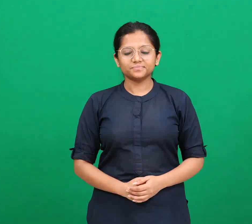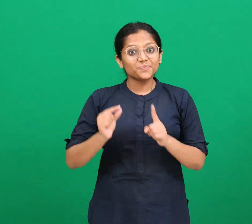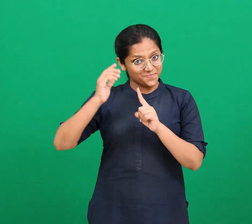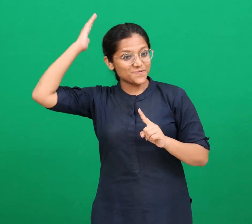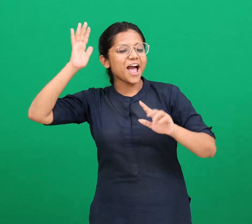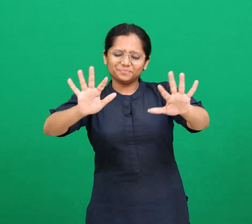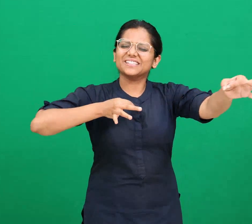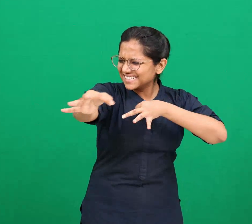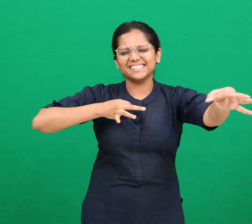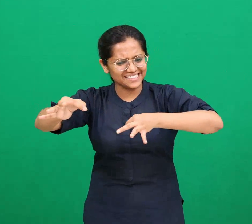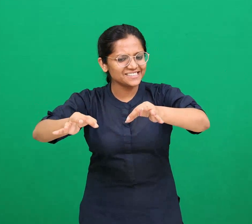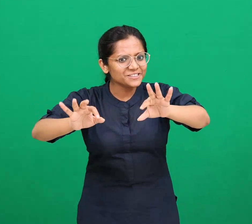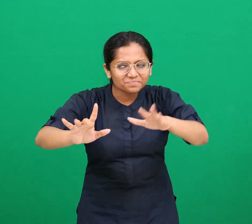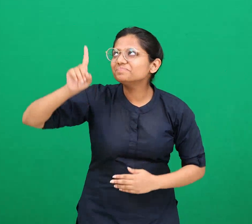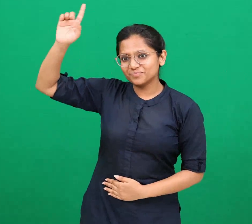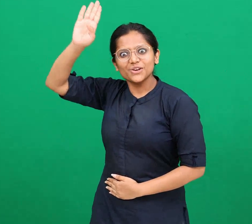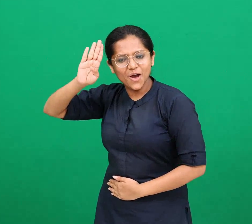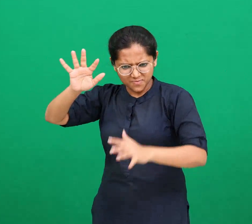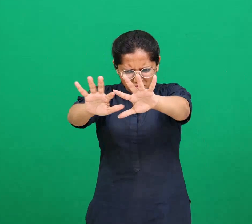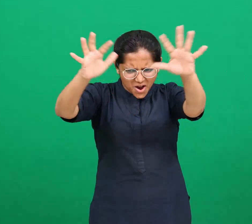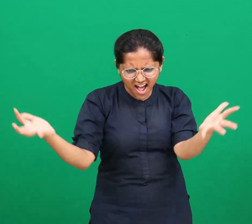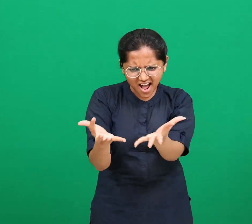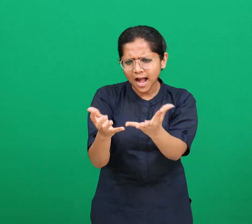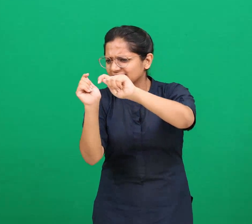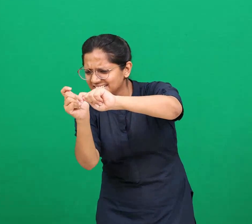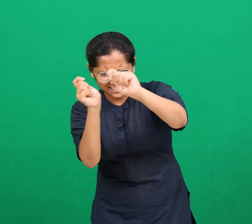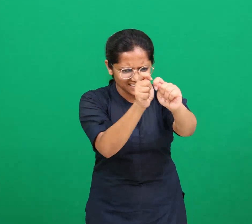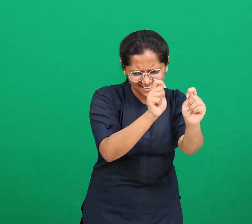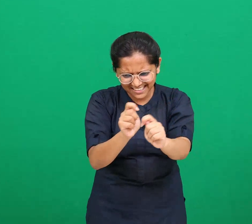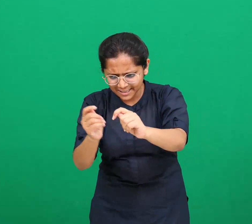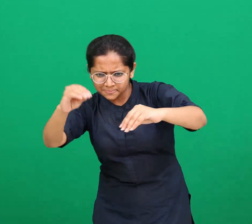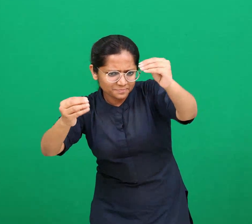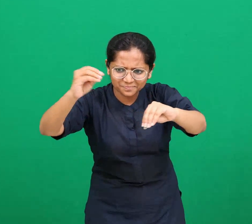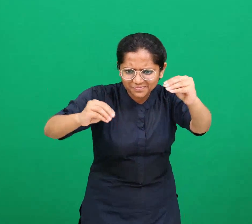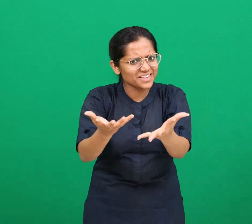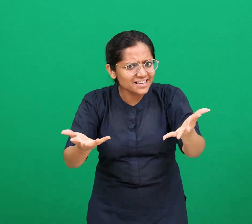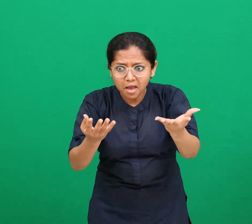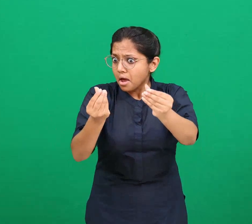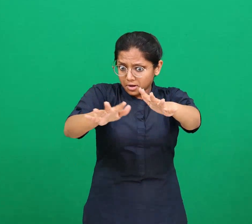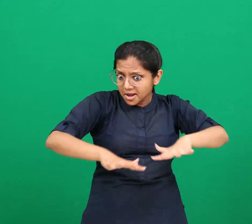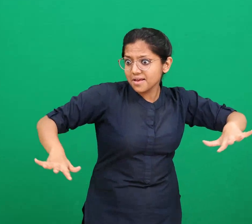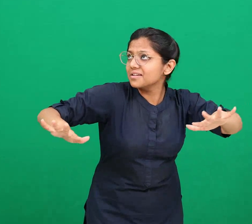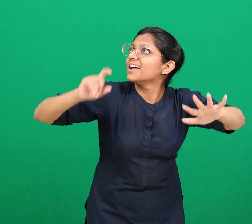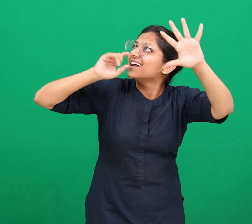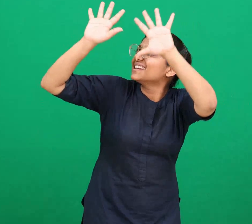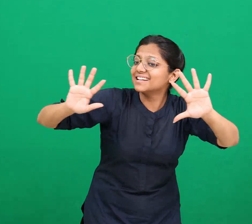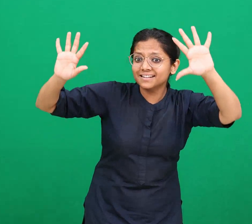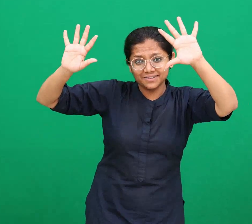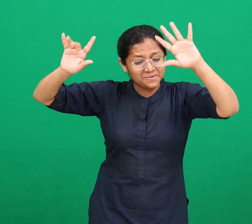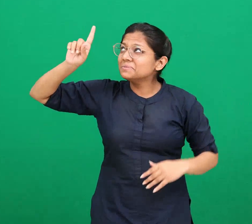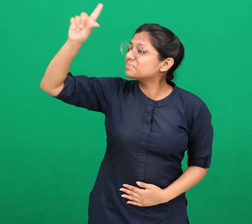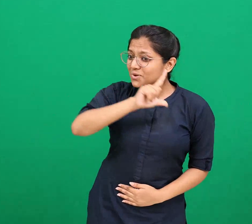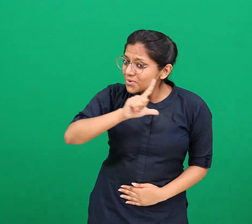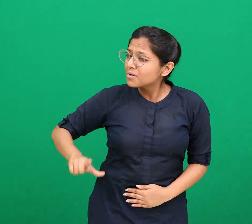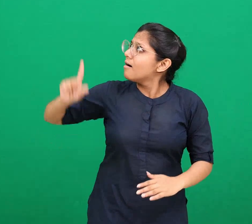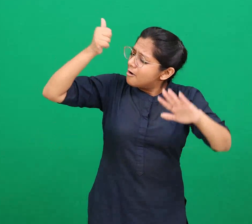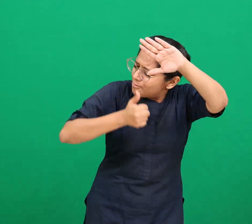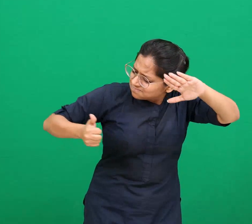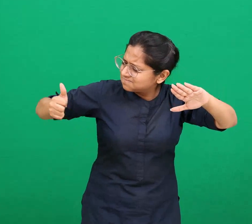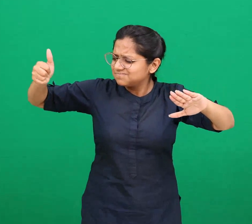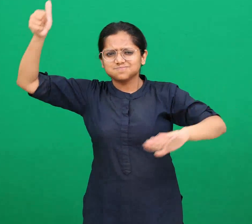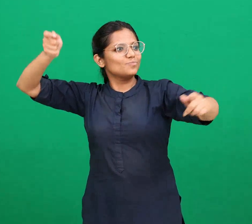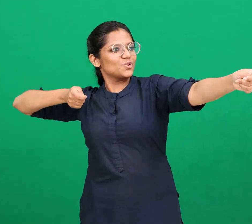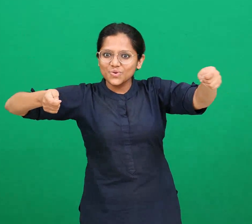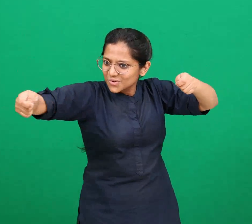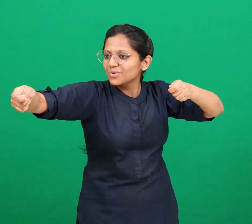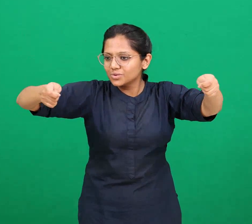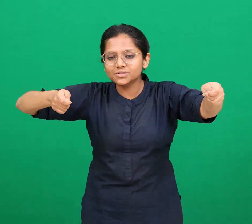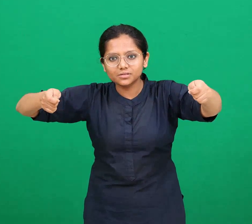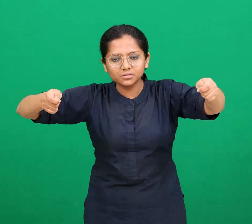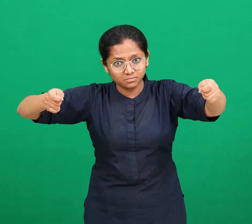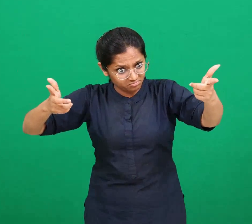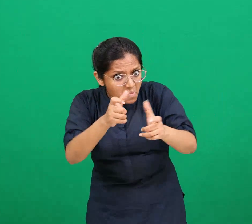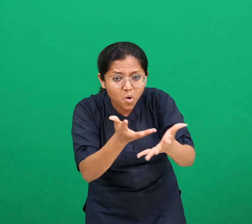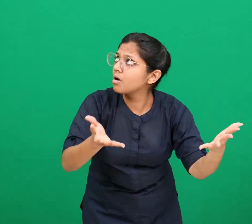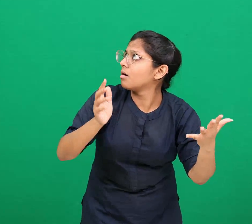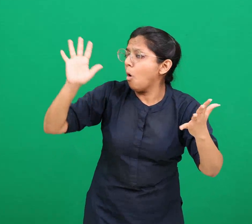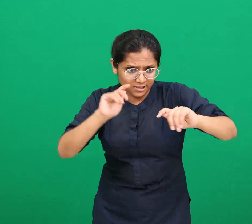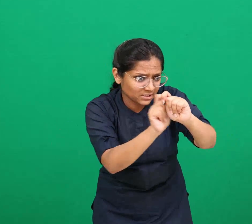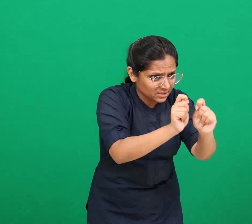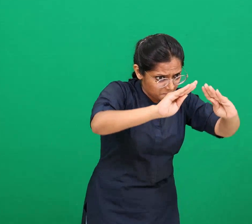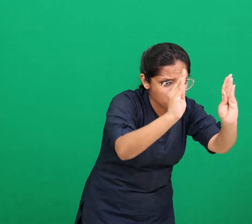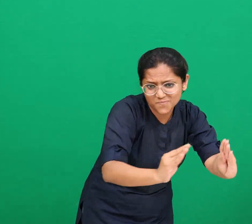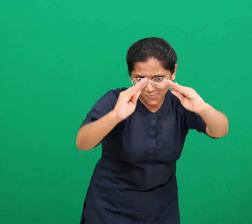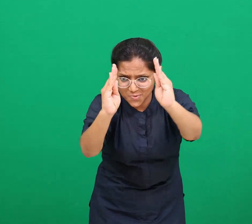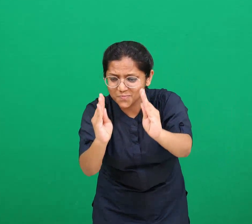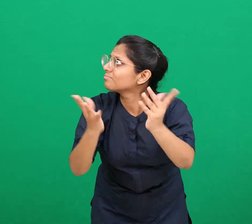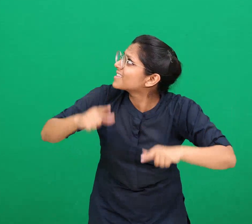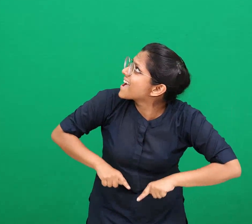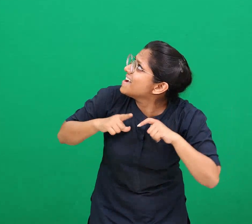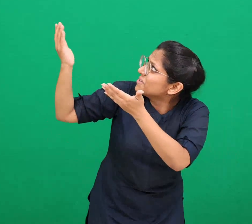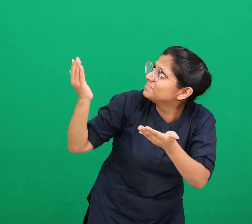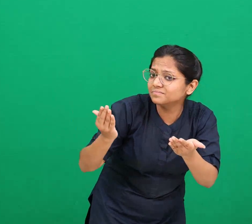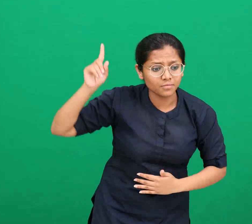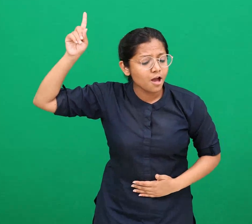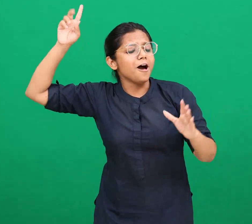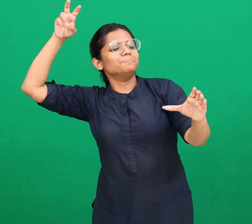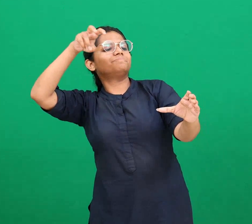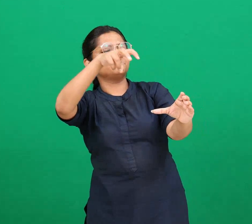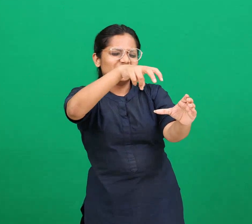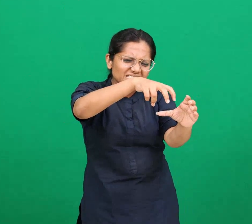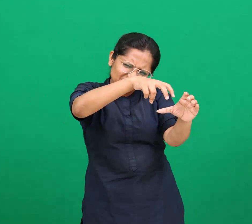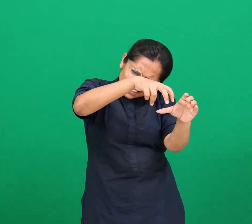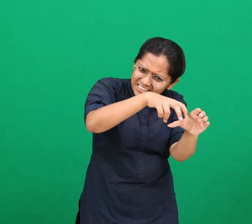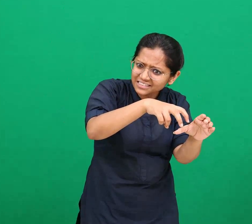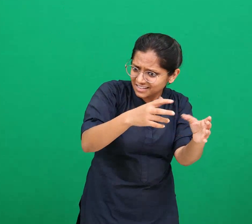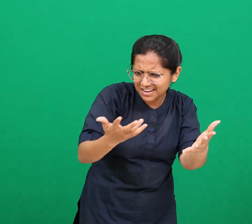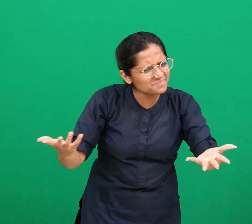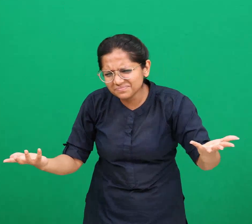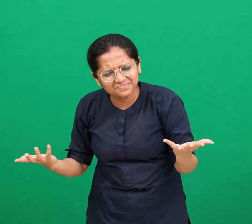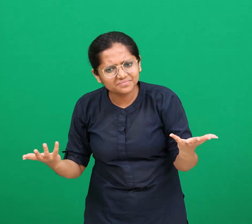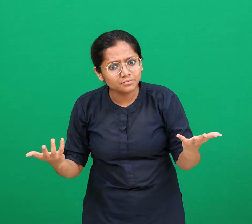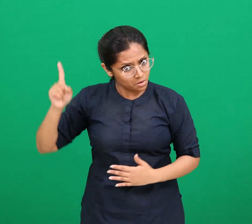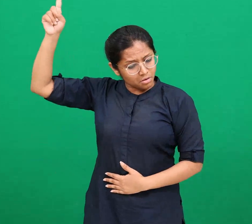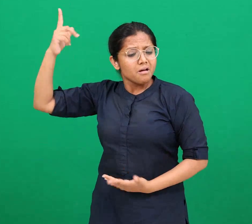The God who made the world and everything in it is the Lord of heaven and earth and does not live in temples made by human hands.